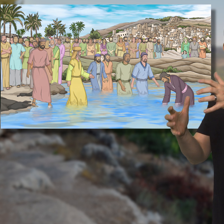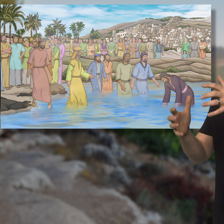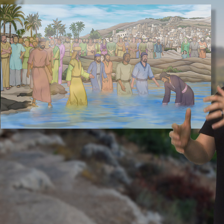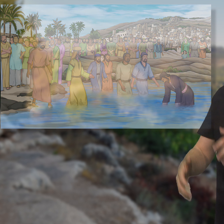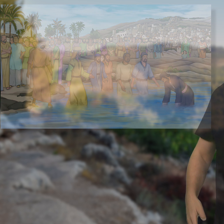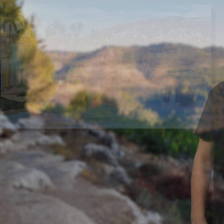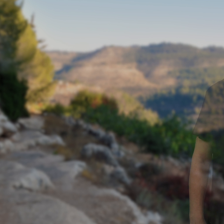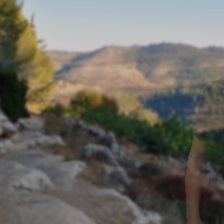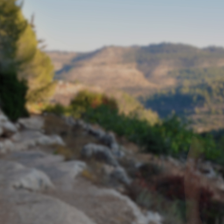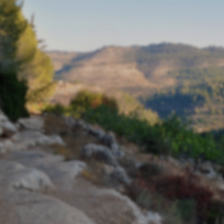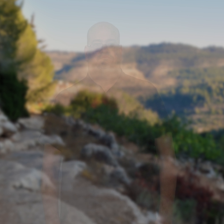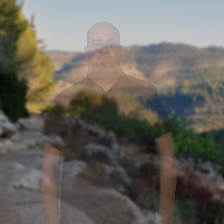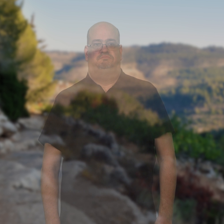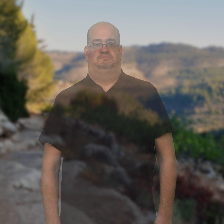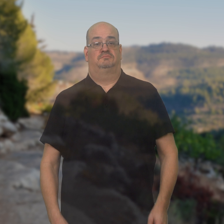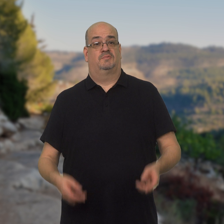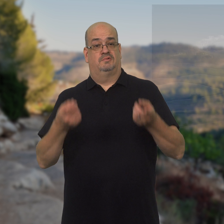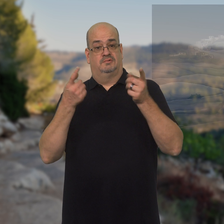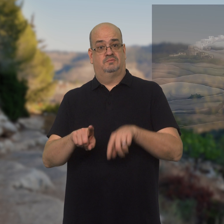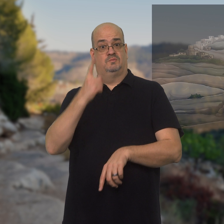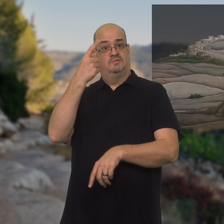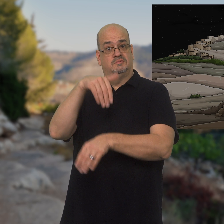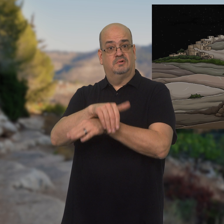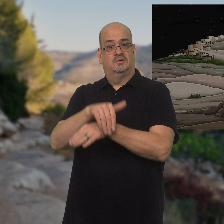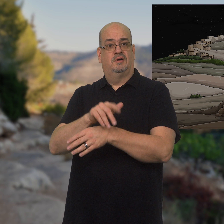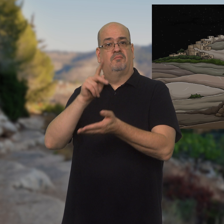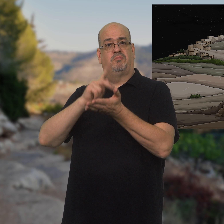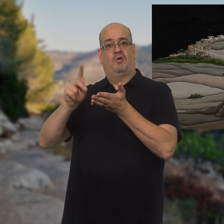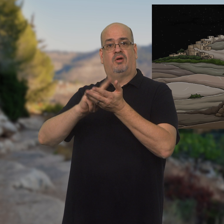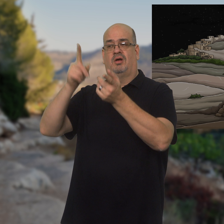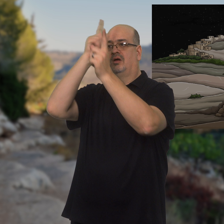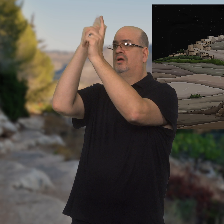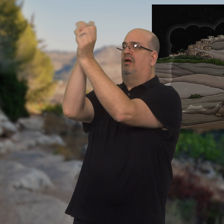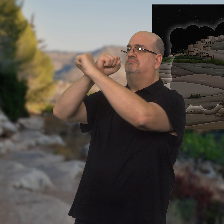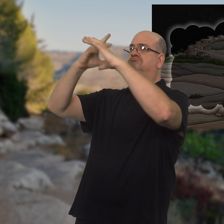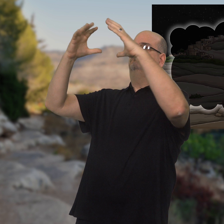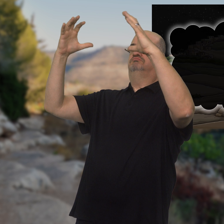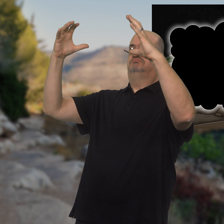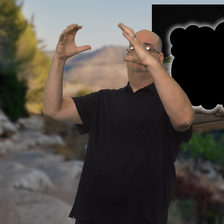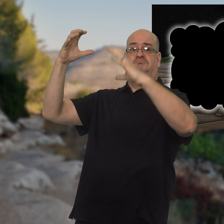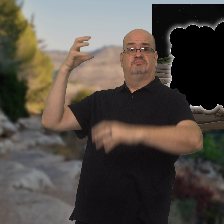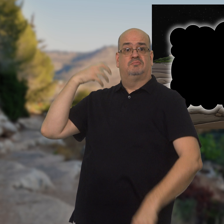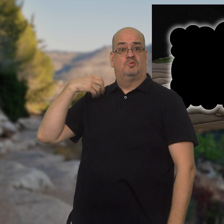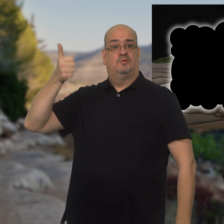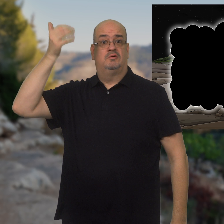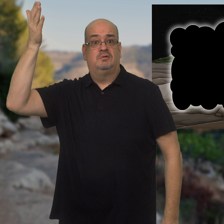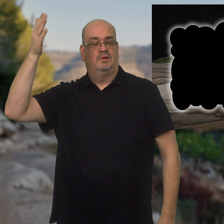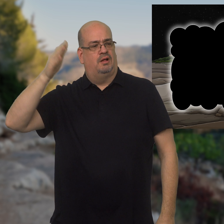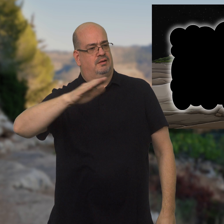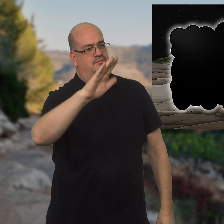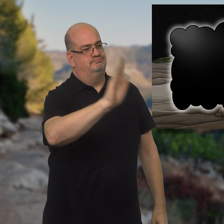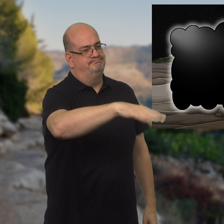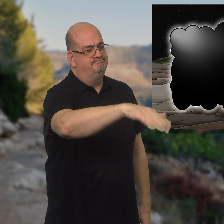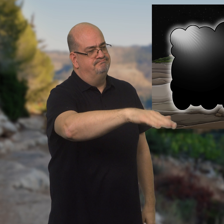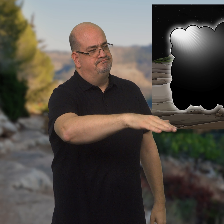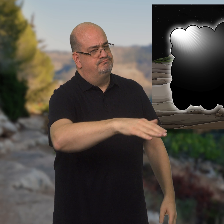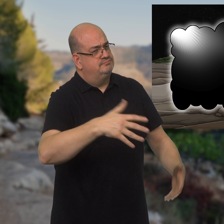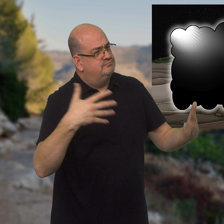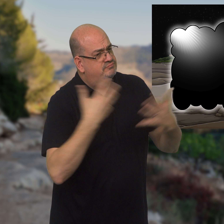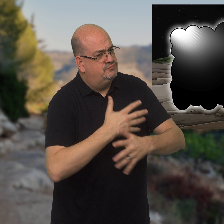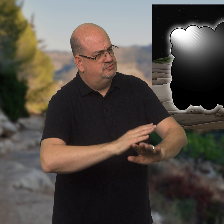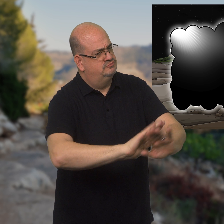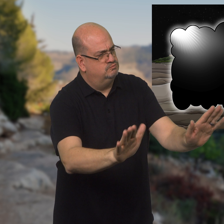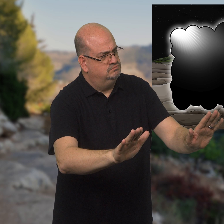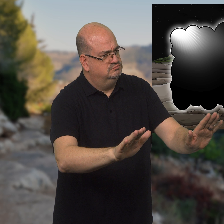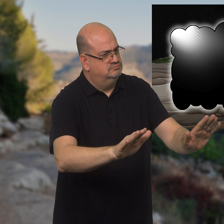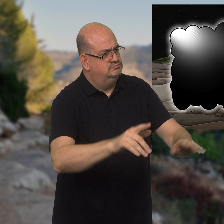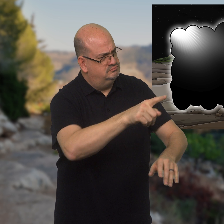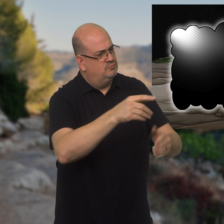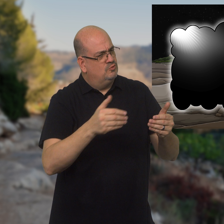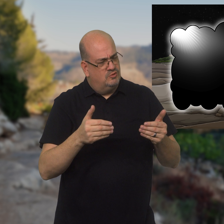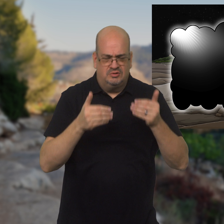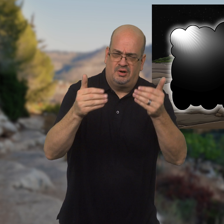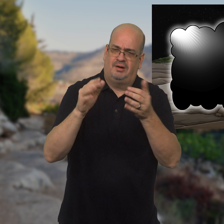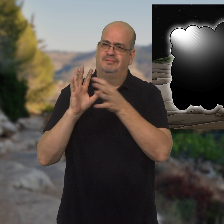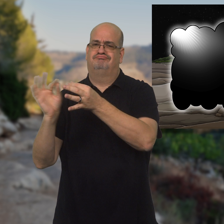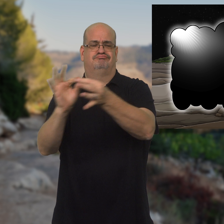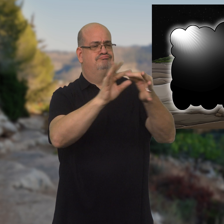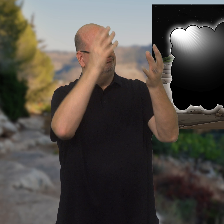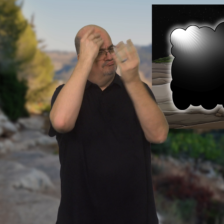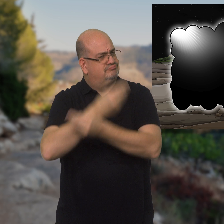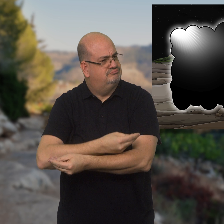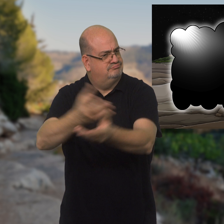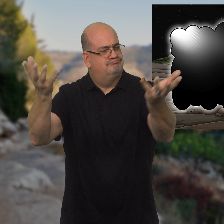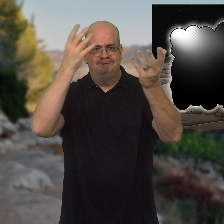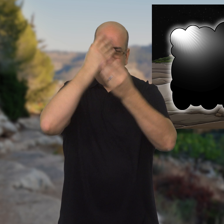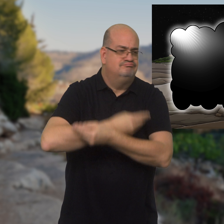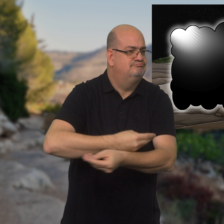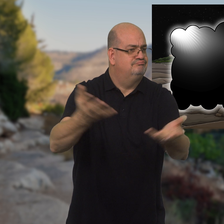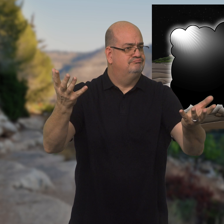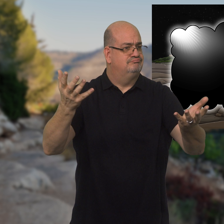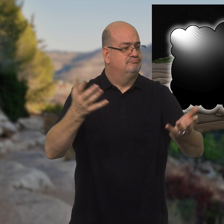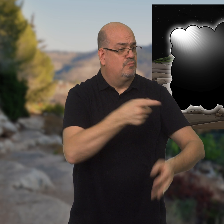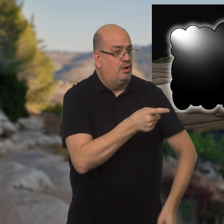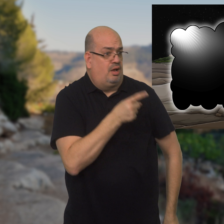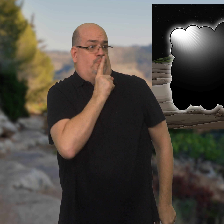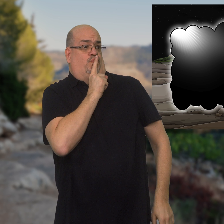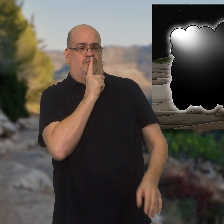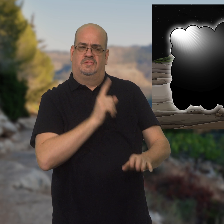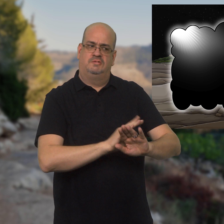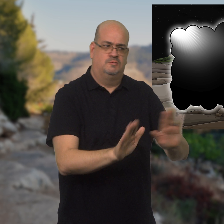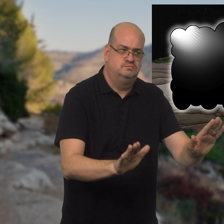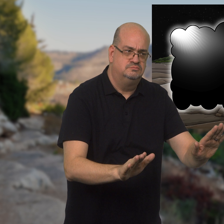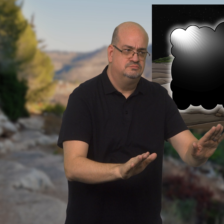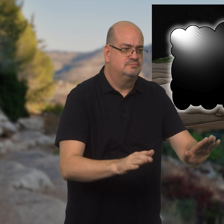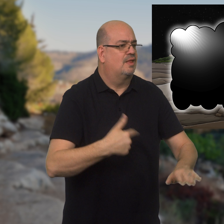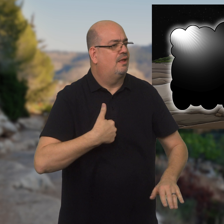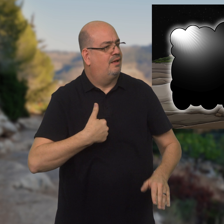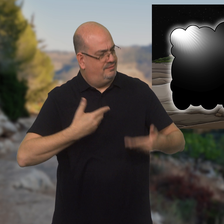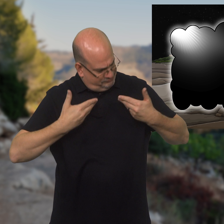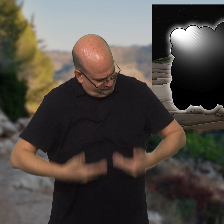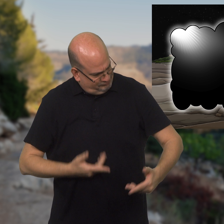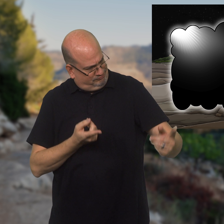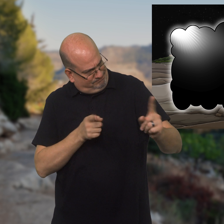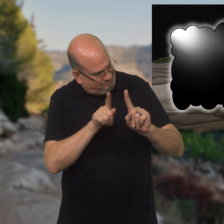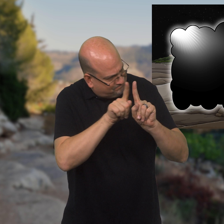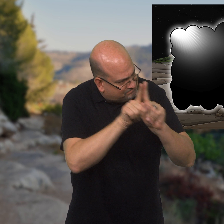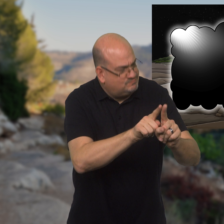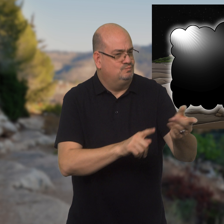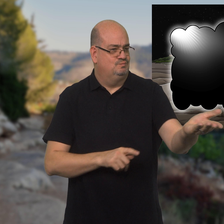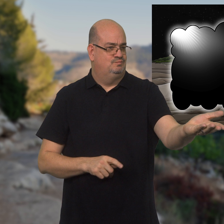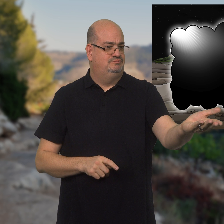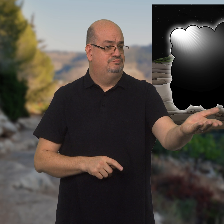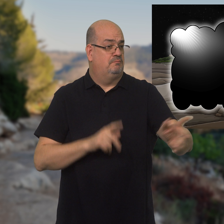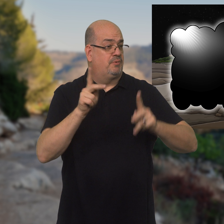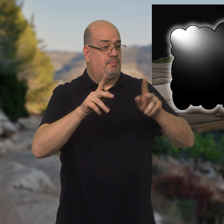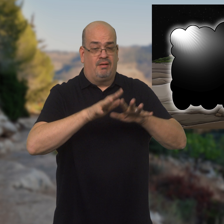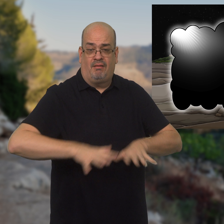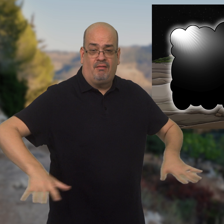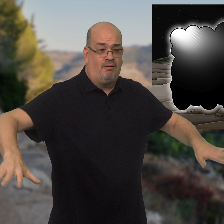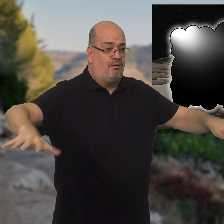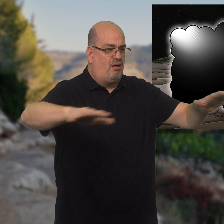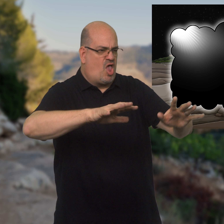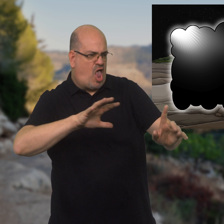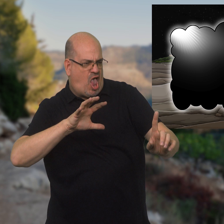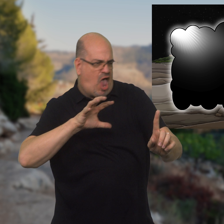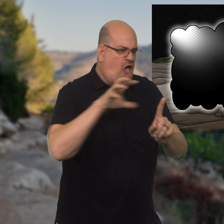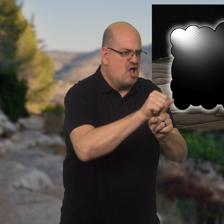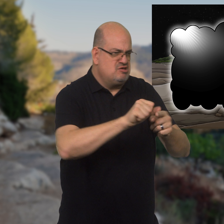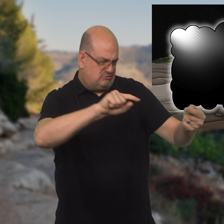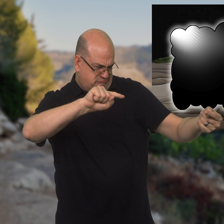One night the Lord spoke to Paul in a vision: “Do not be afraid; keep on speaking; do not be silent.